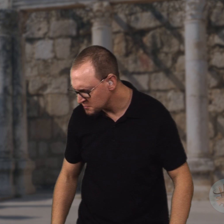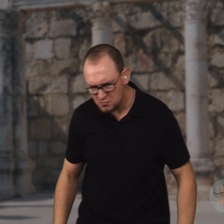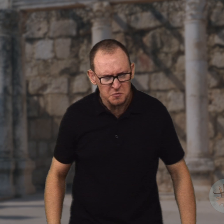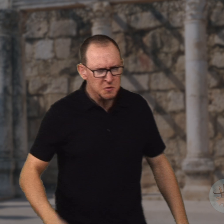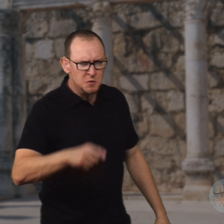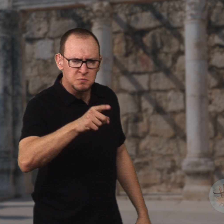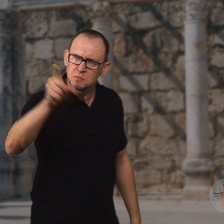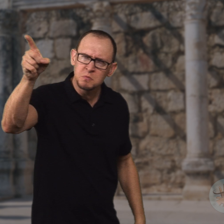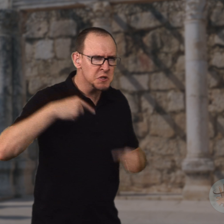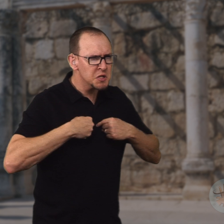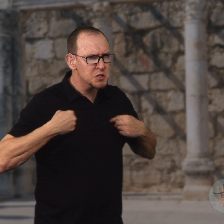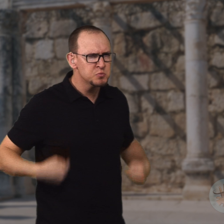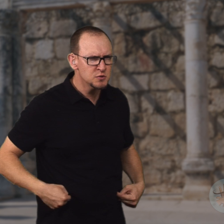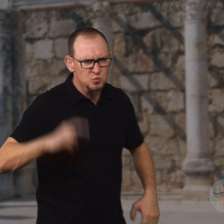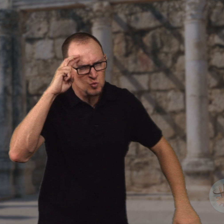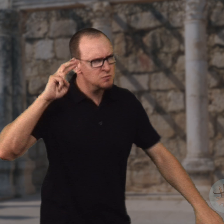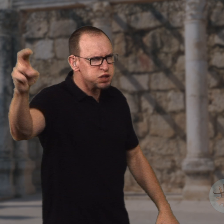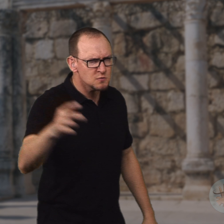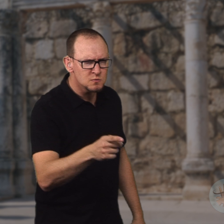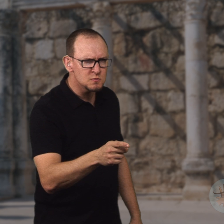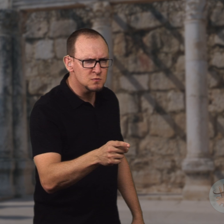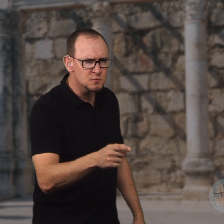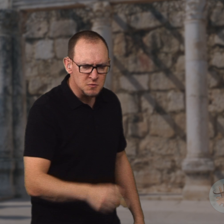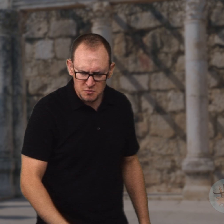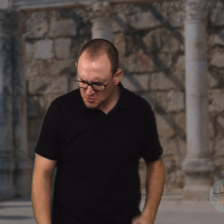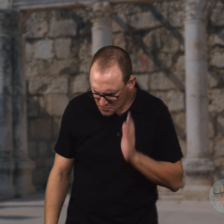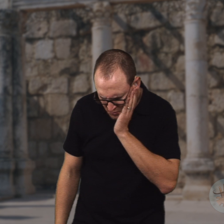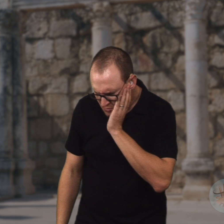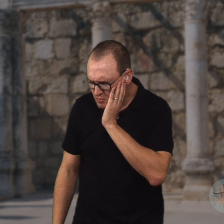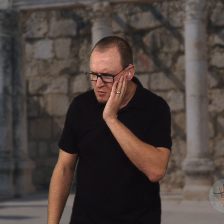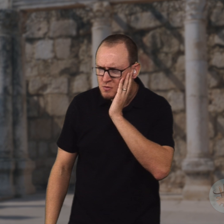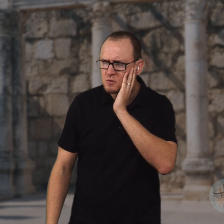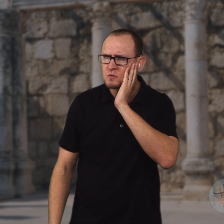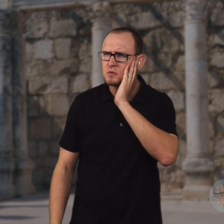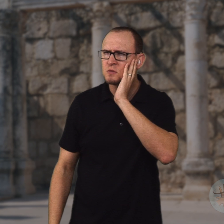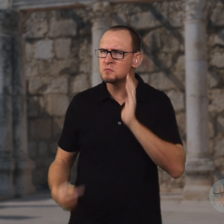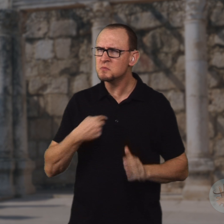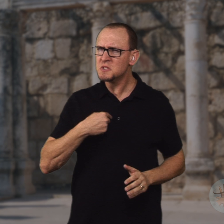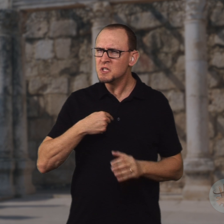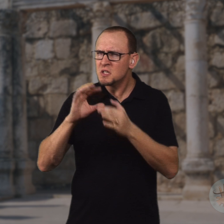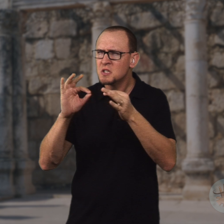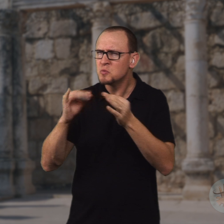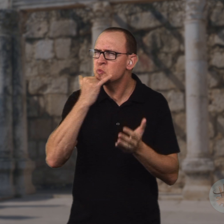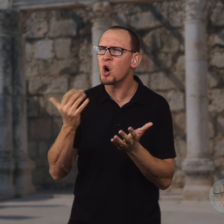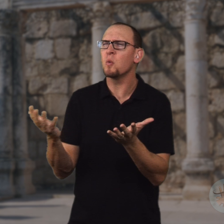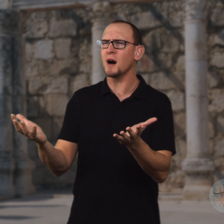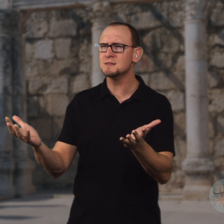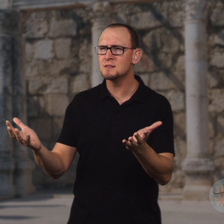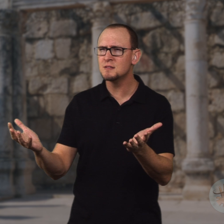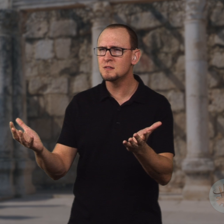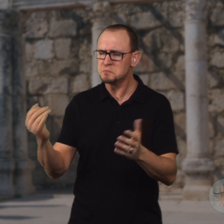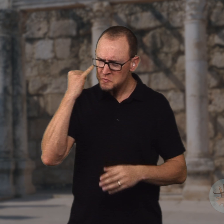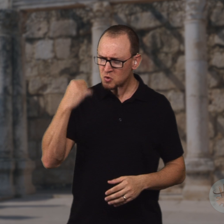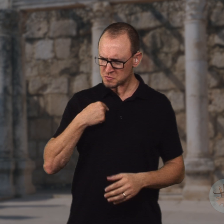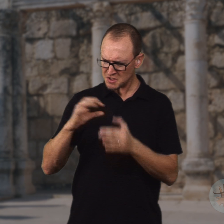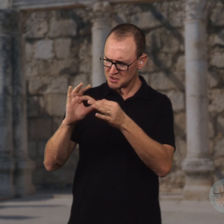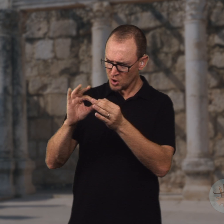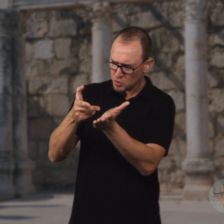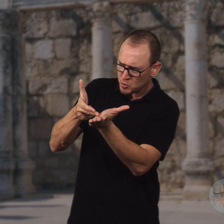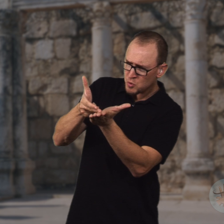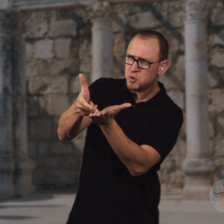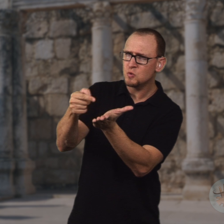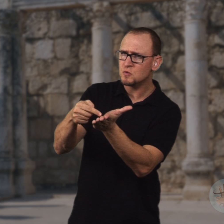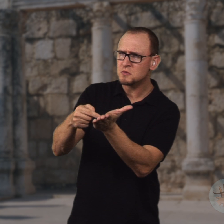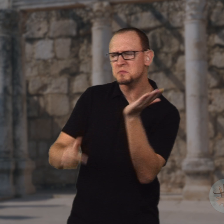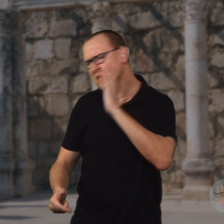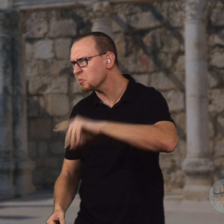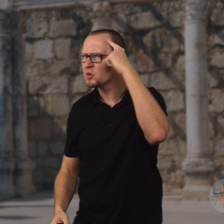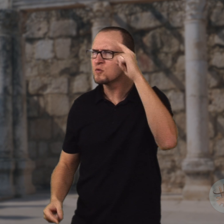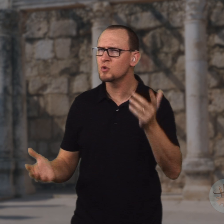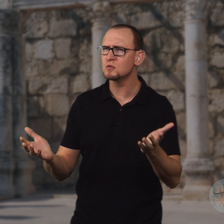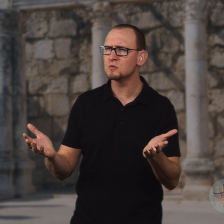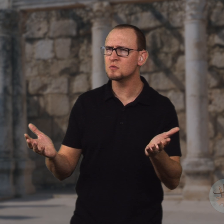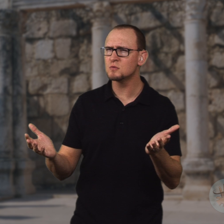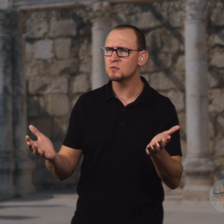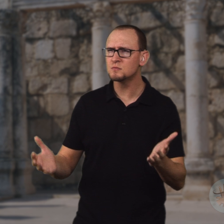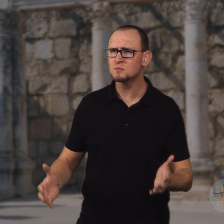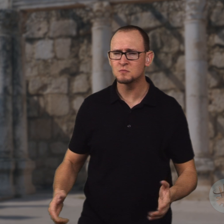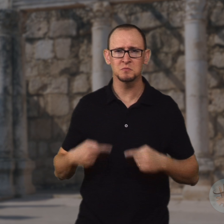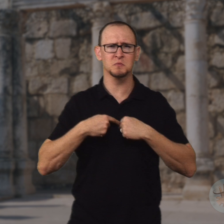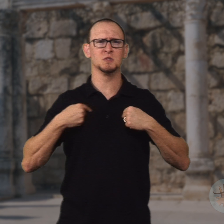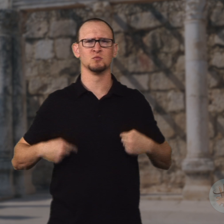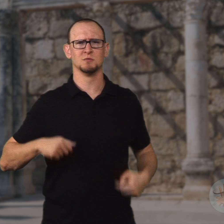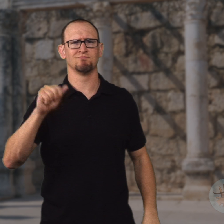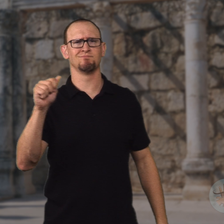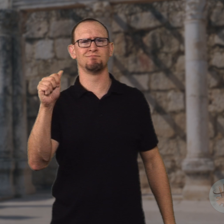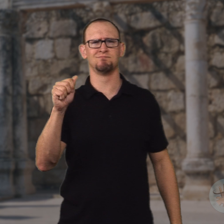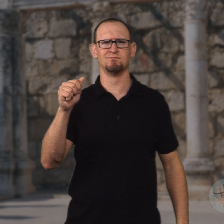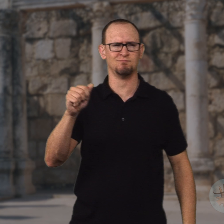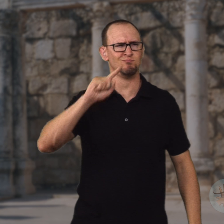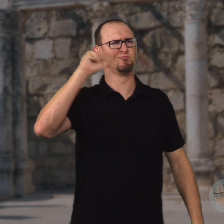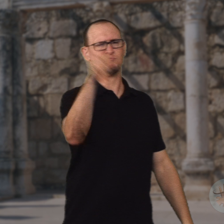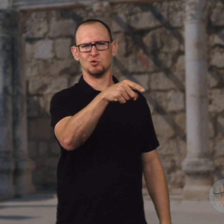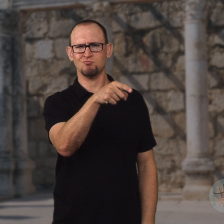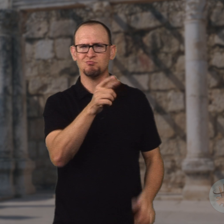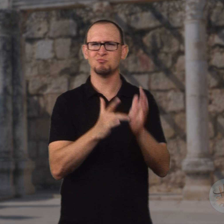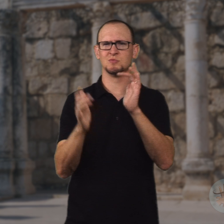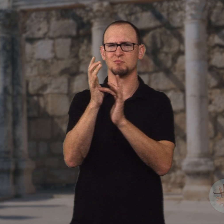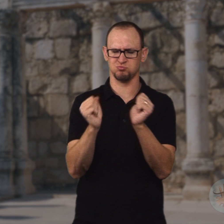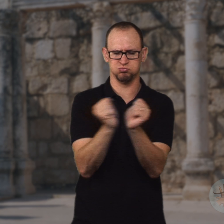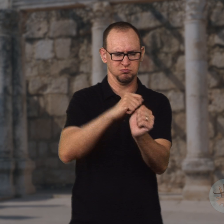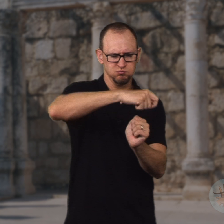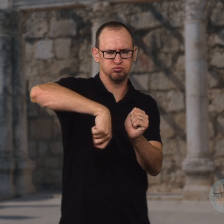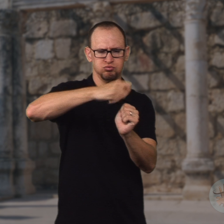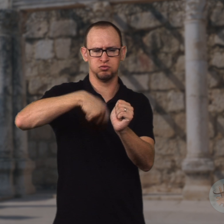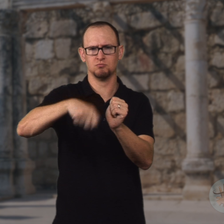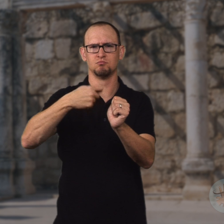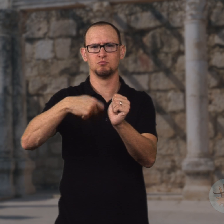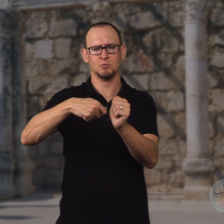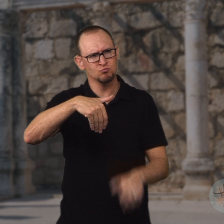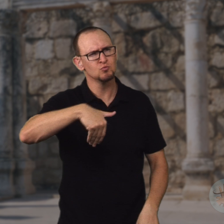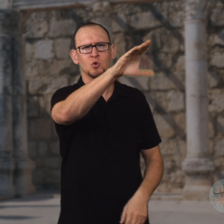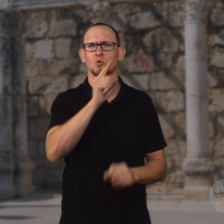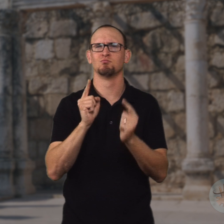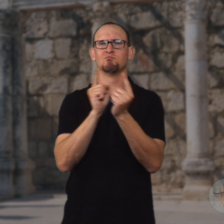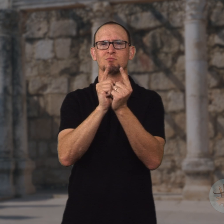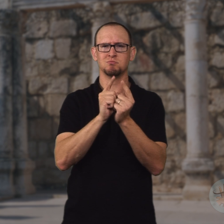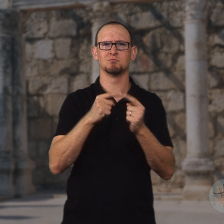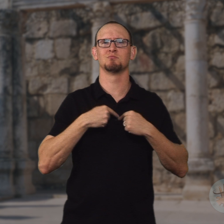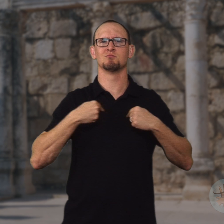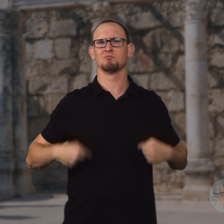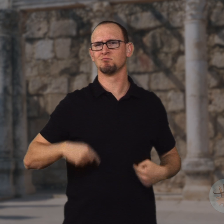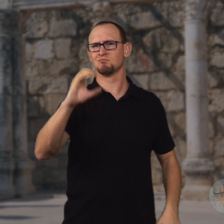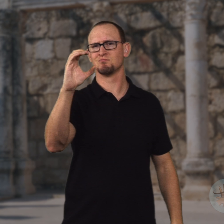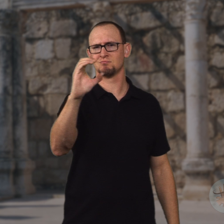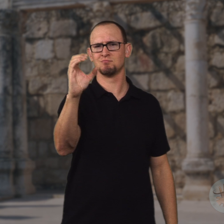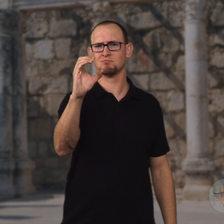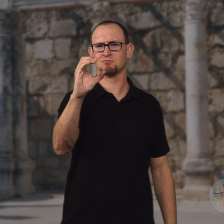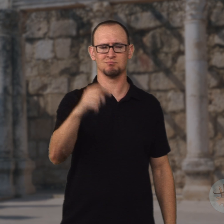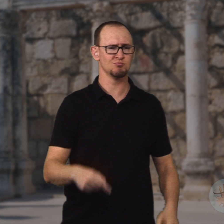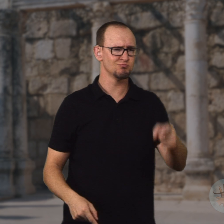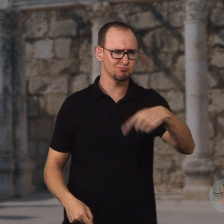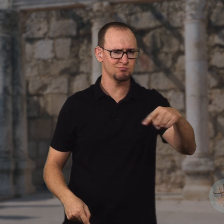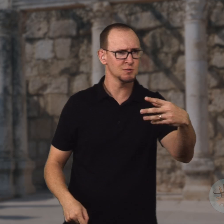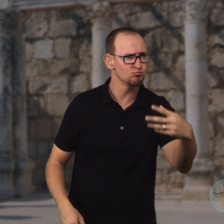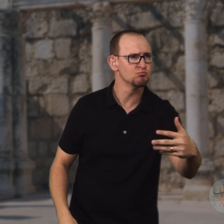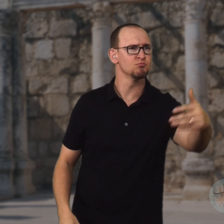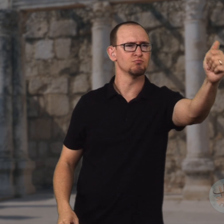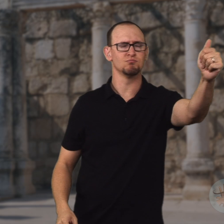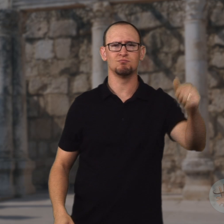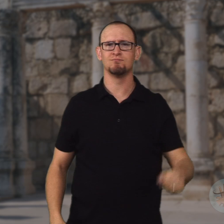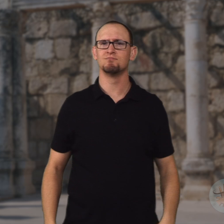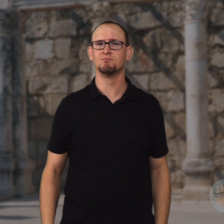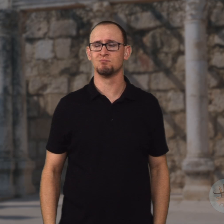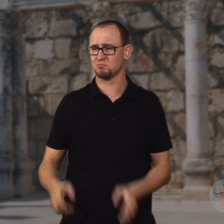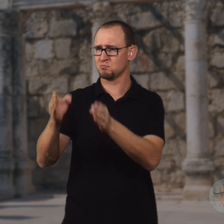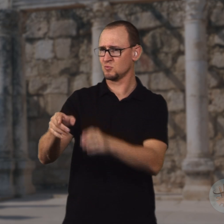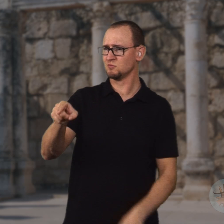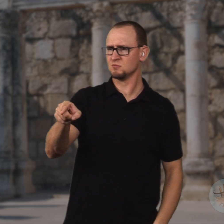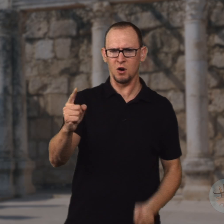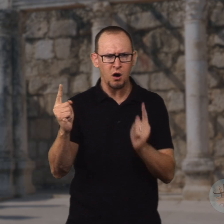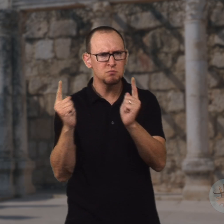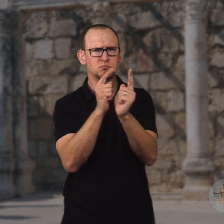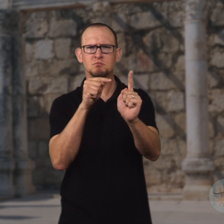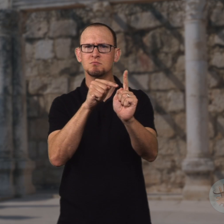Ask those who heard My message. Surely they know what I said.” When Jesus had said this, one of the officers standing nearby slapped Him in the face and said, “Is this how You answer the high priest?”